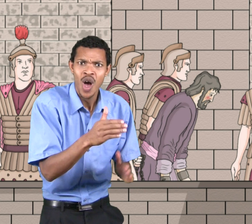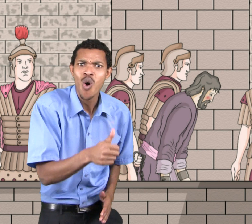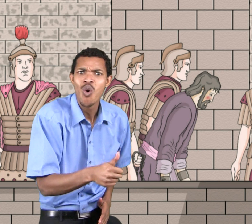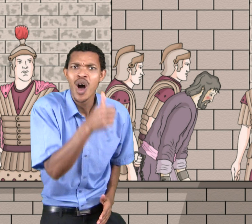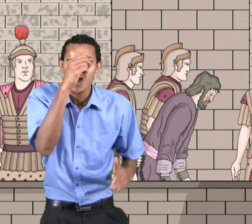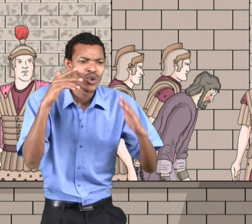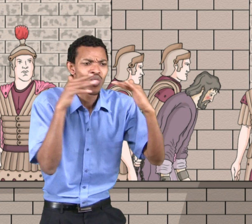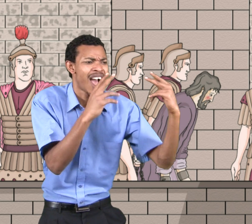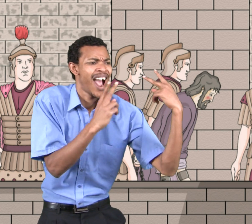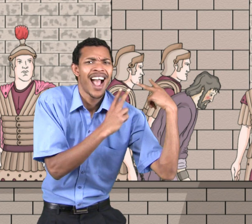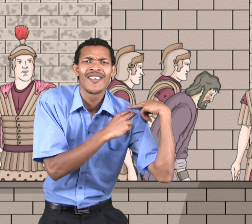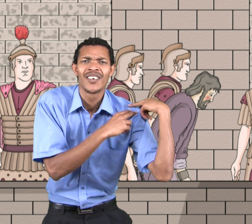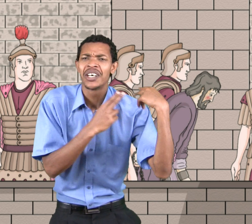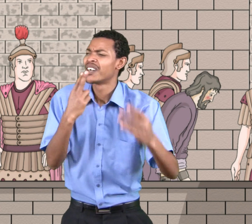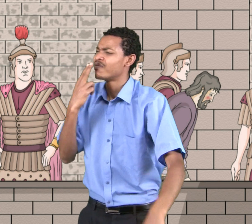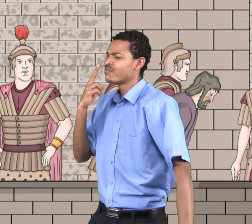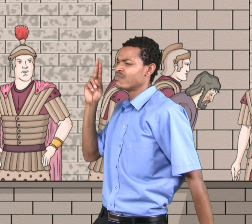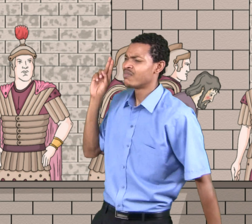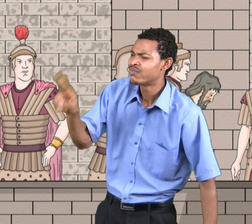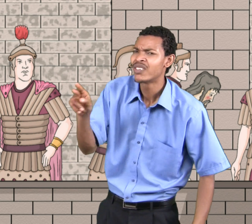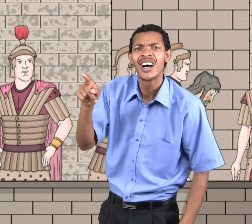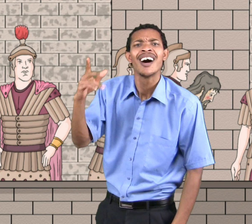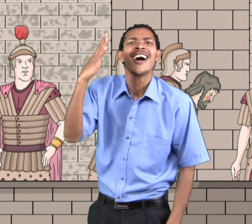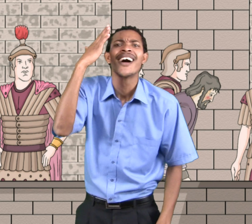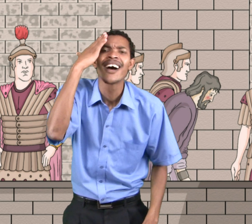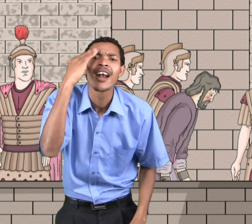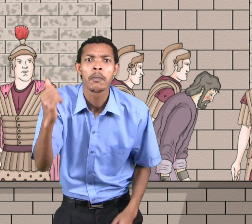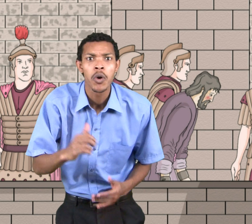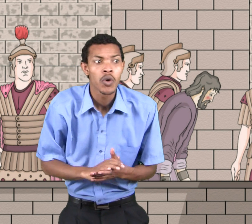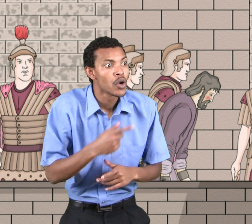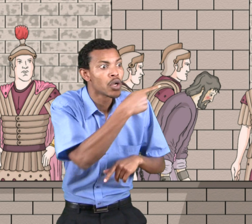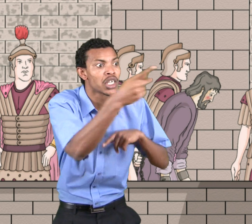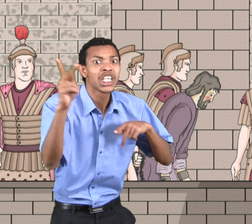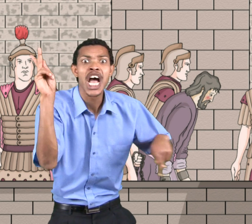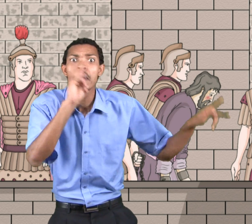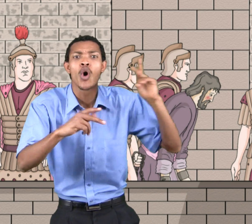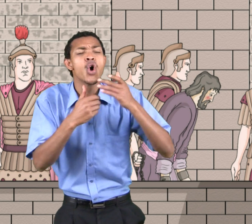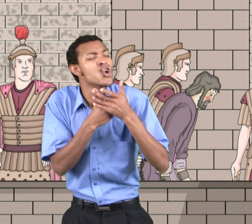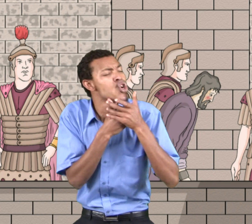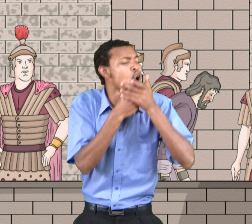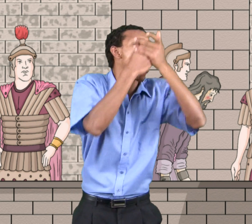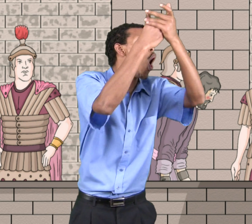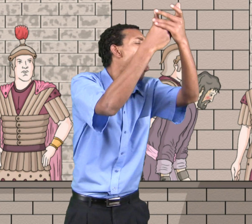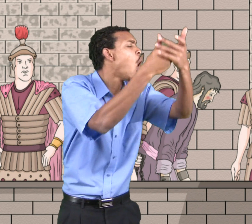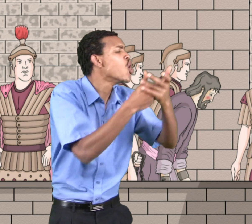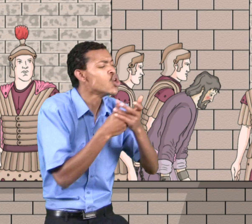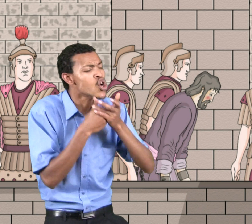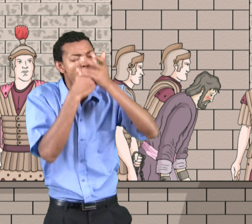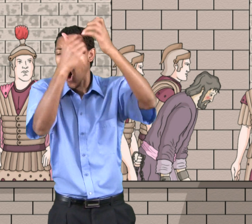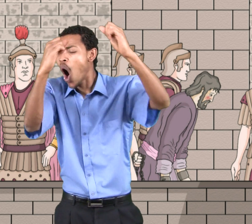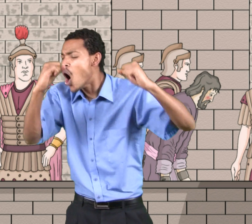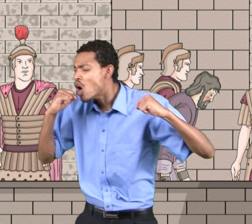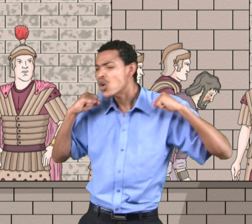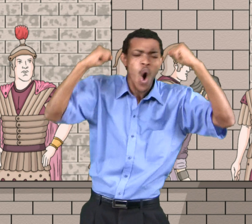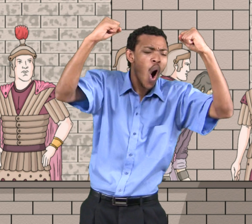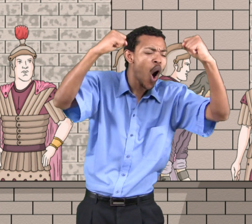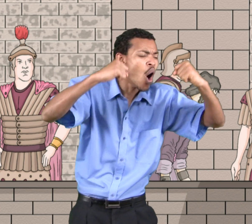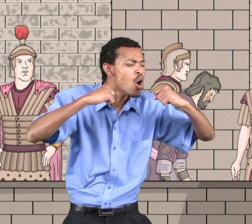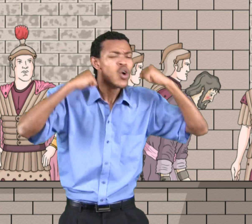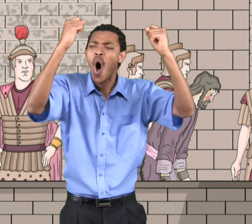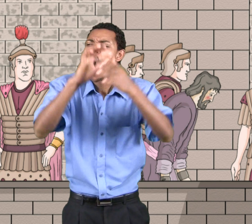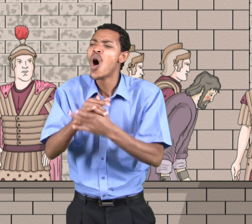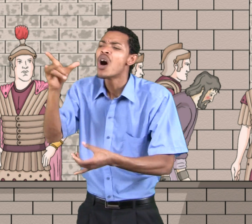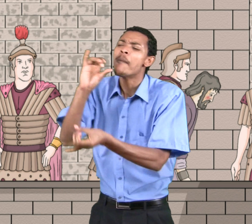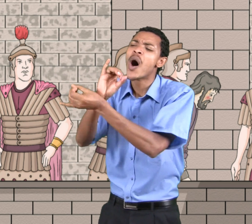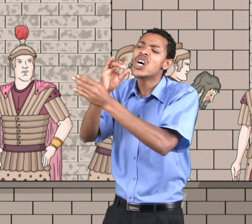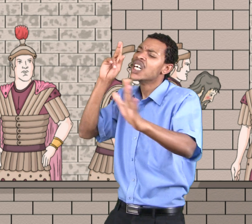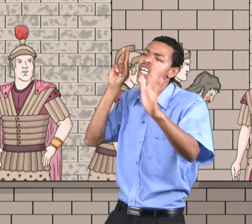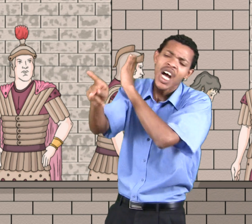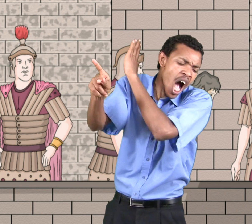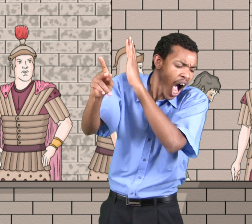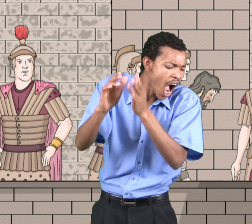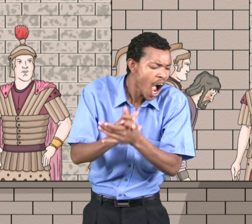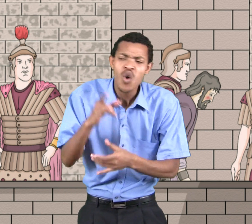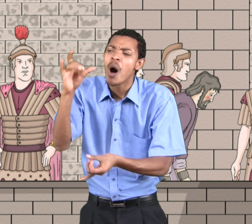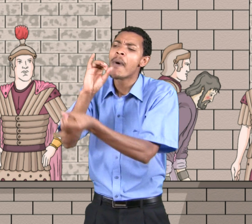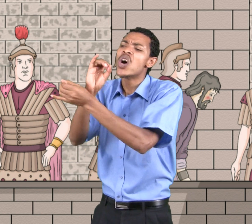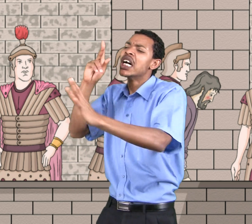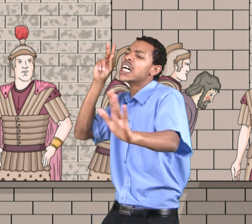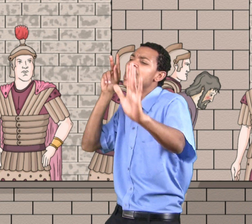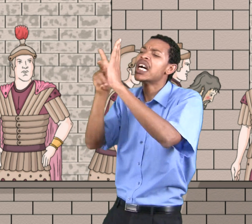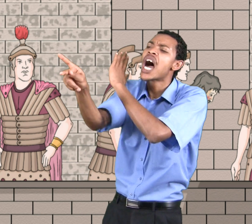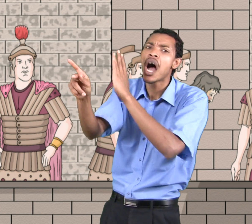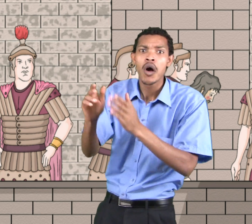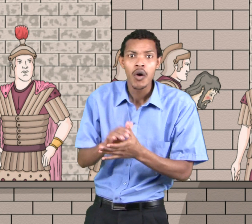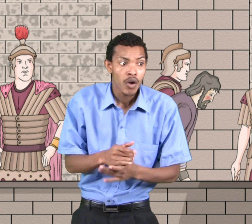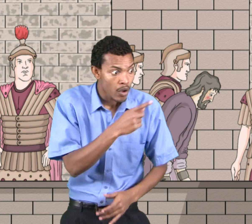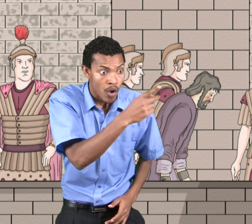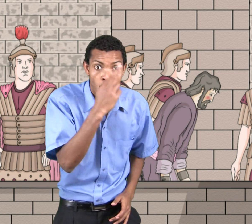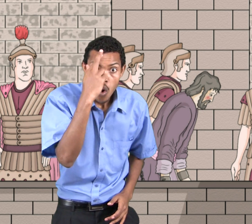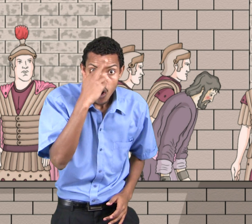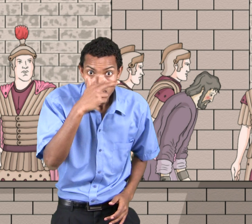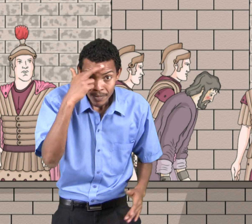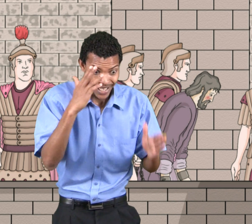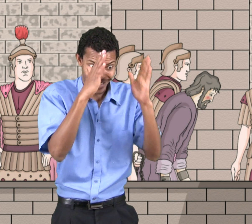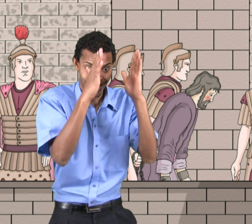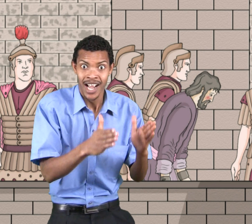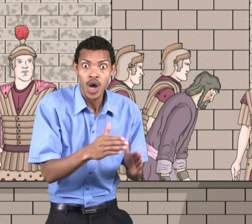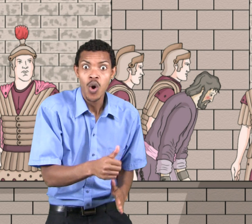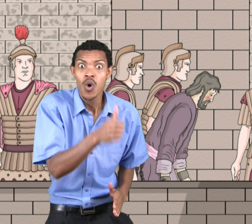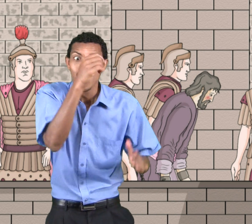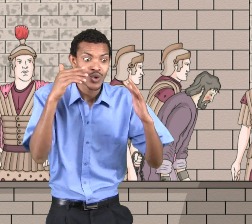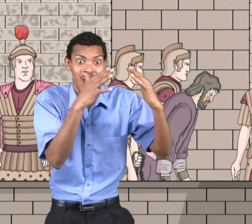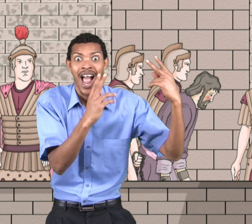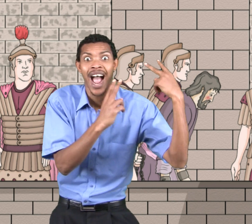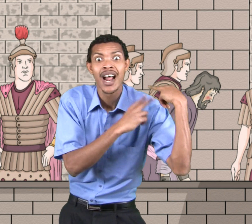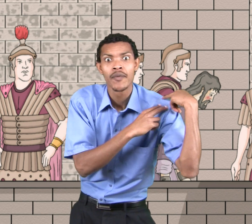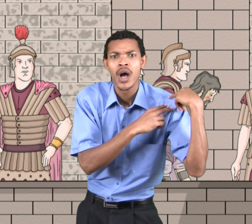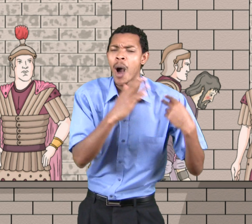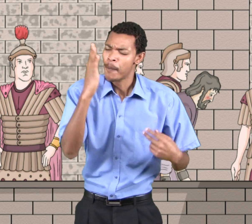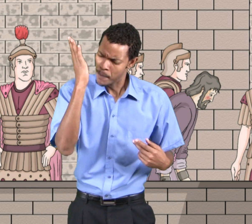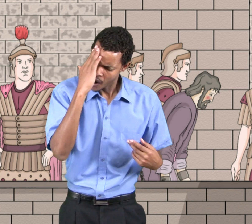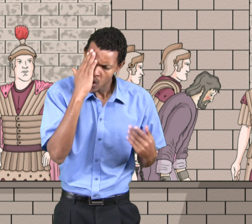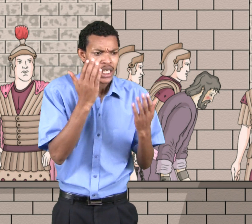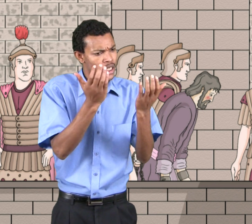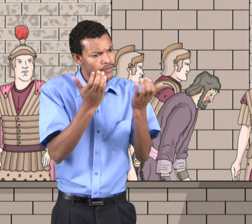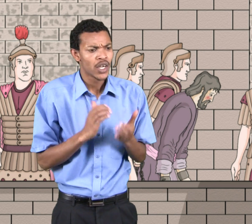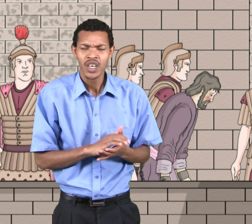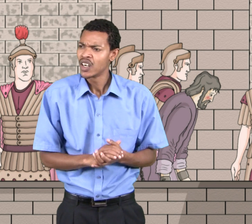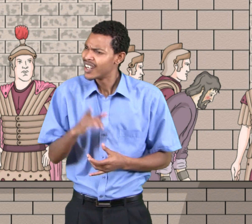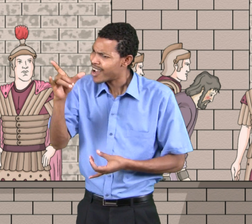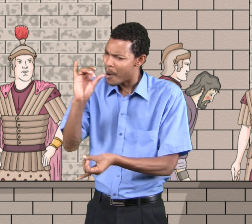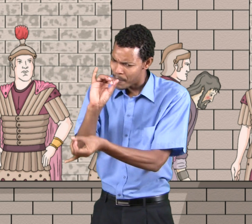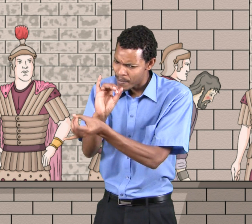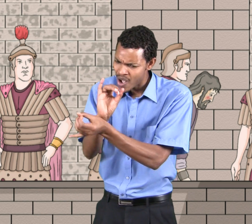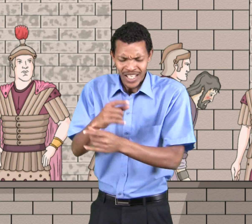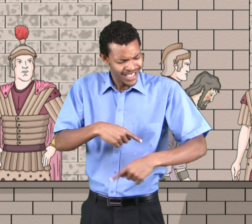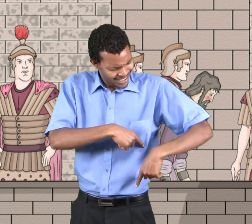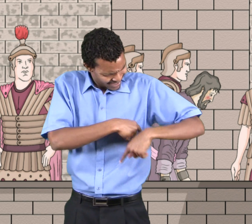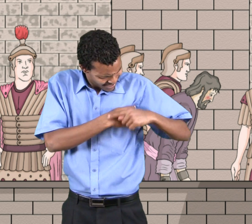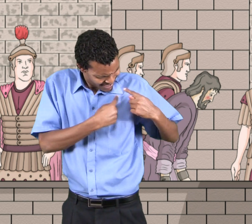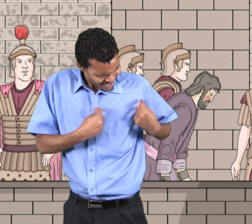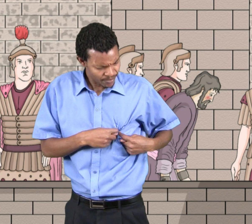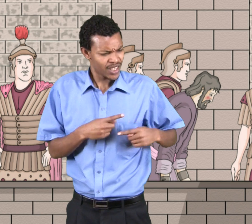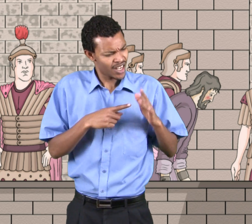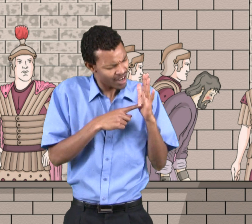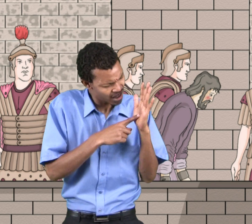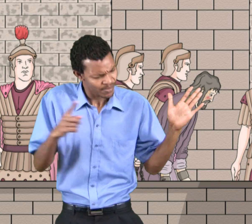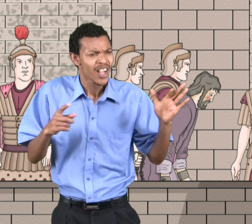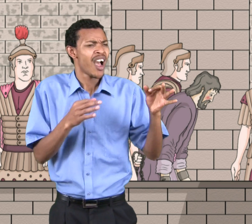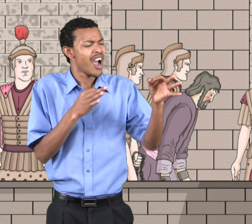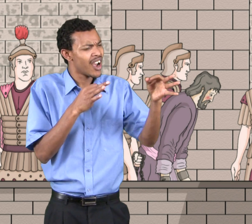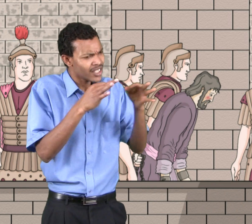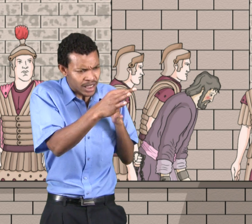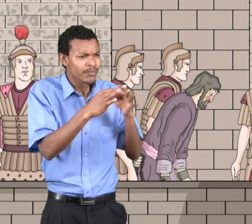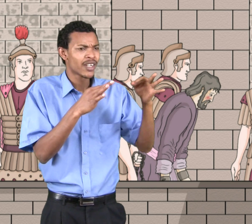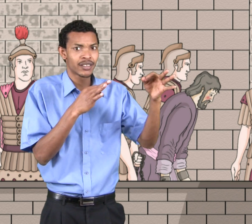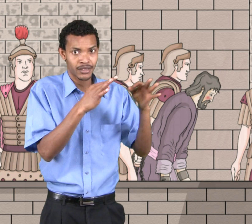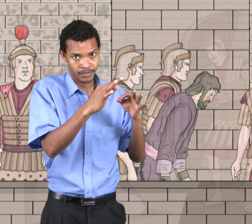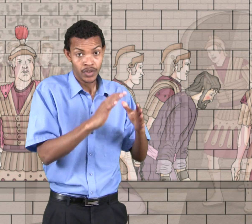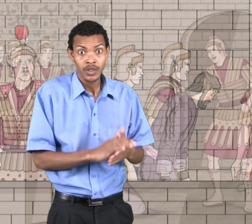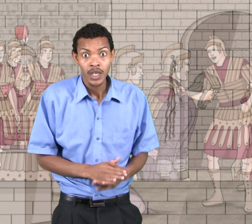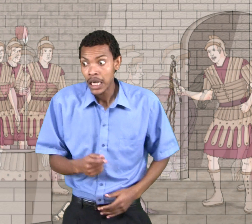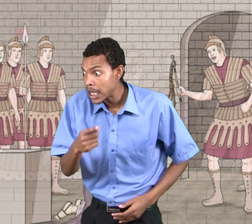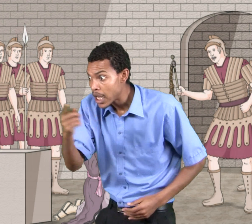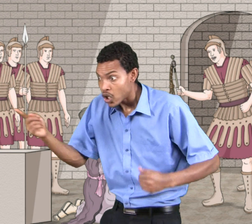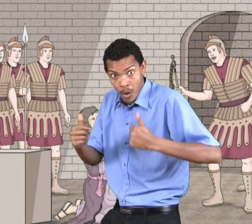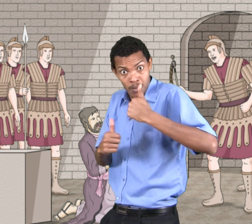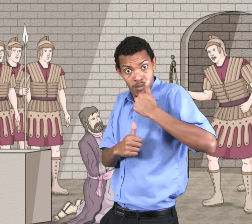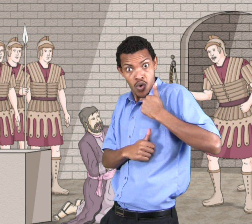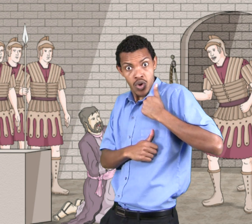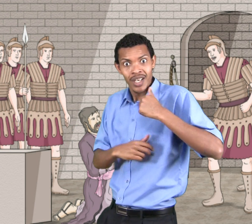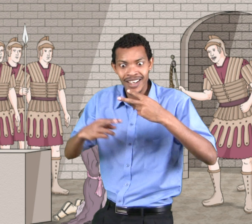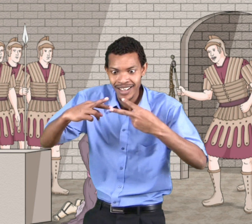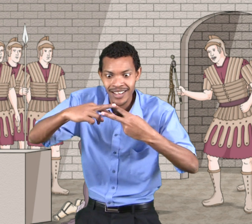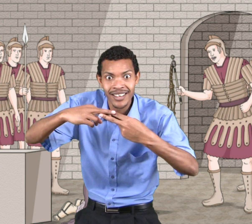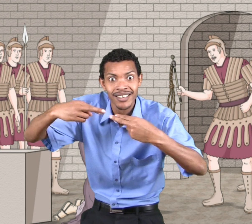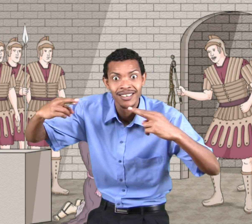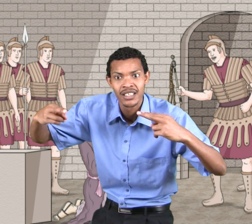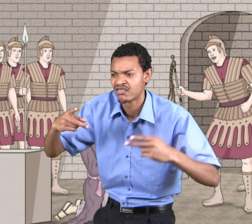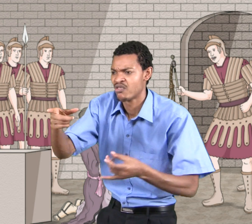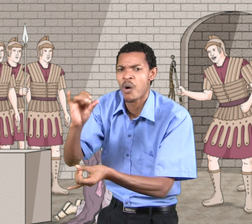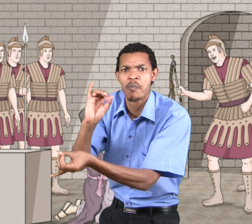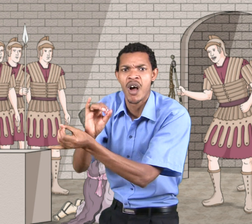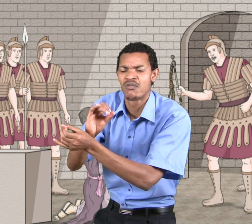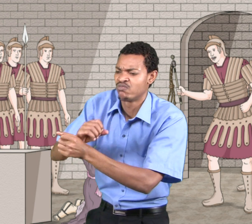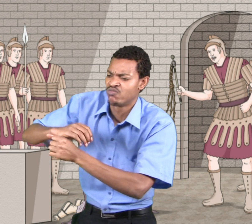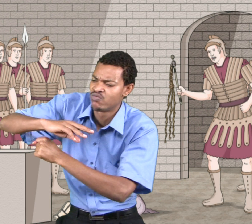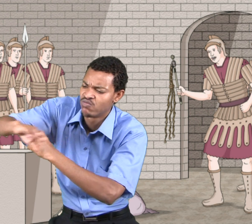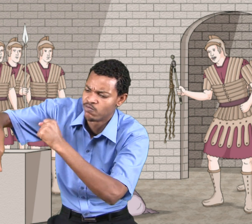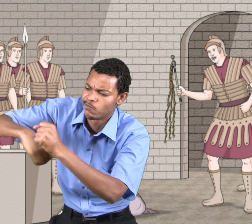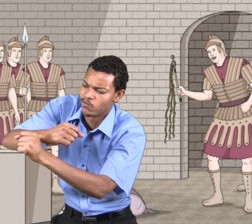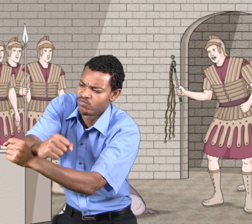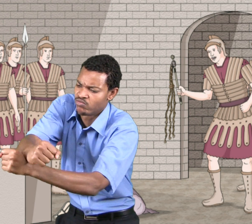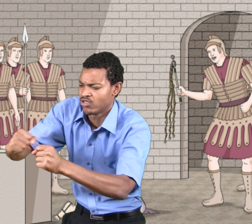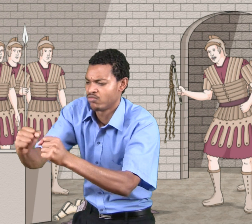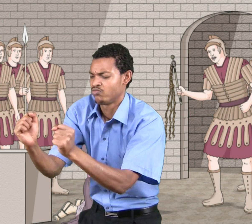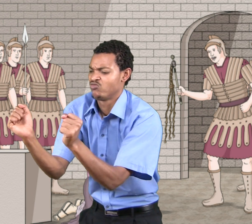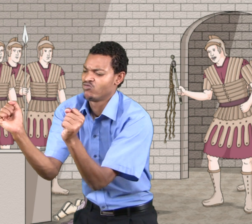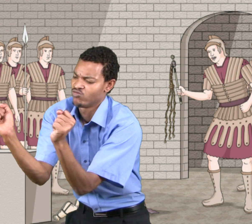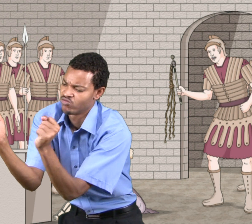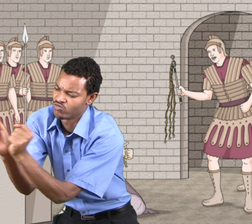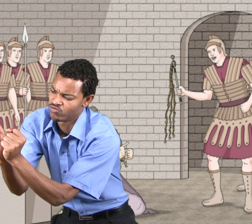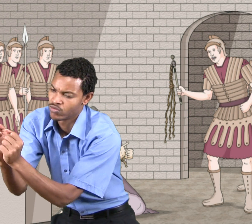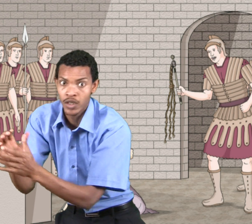He directed that Paul be flogged and interrogated to determine the reason for this outcry against him.